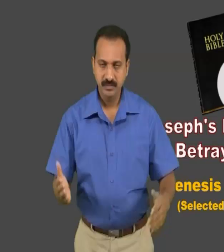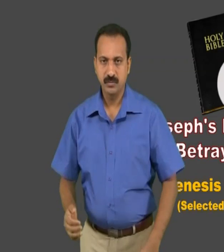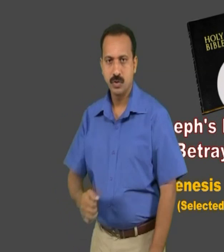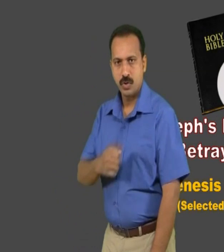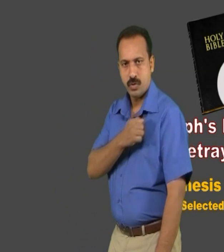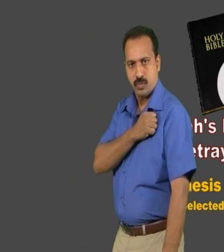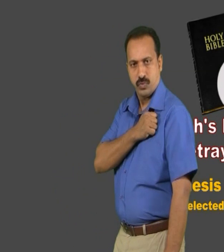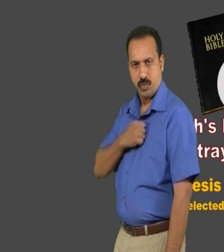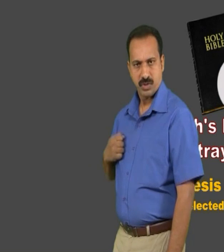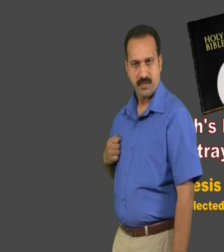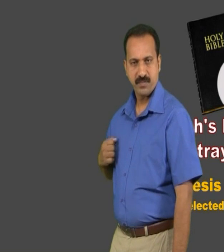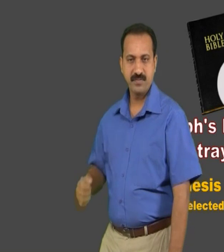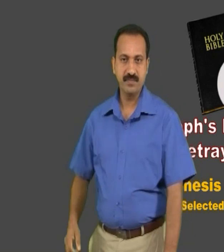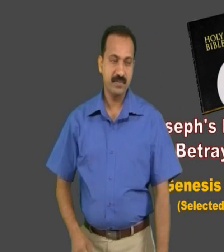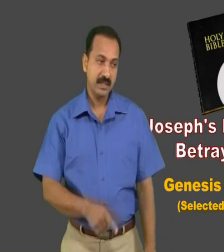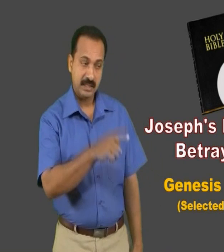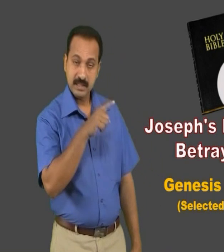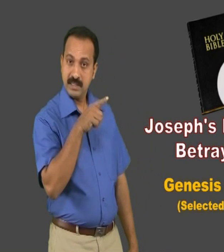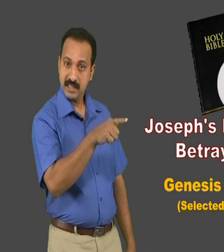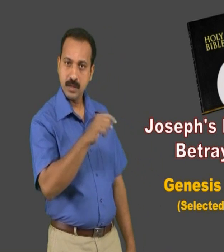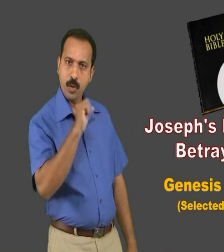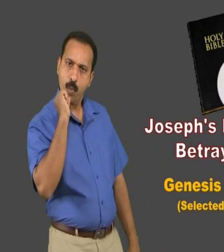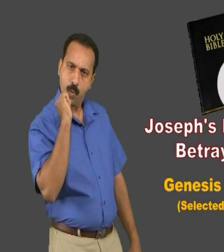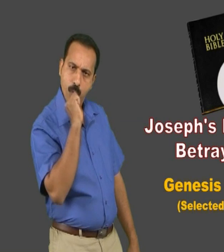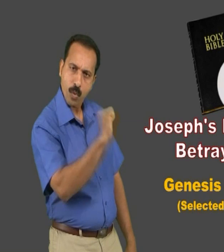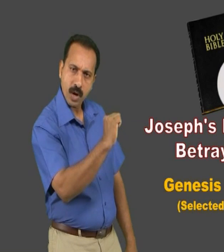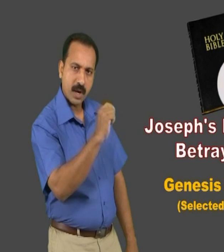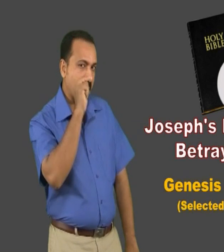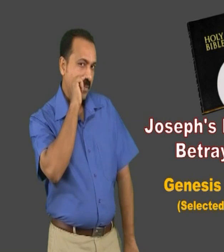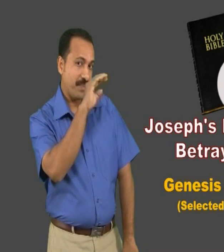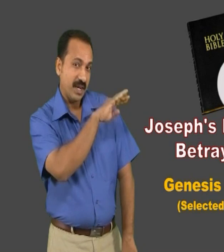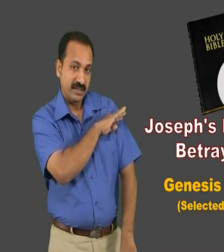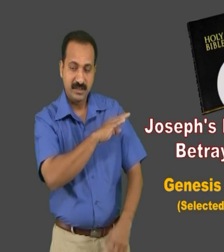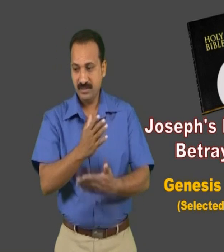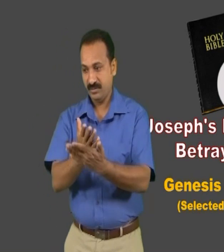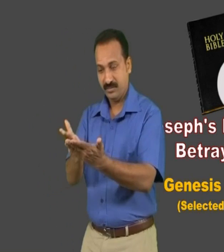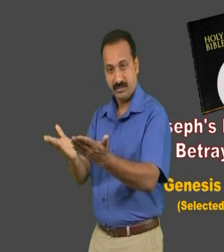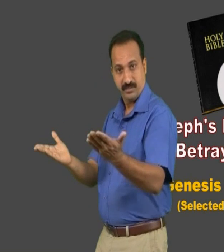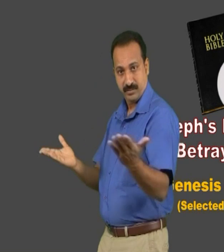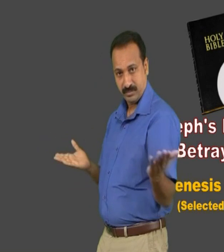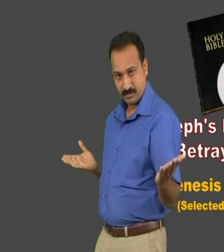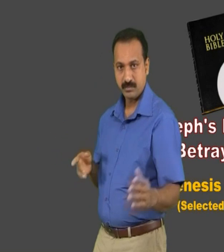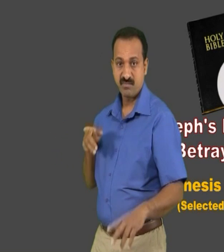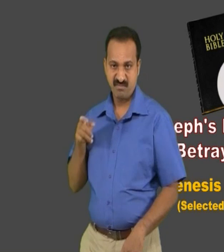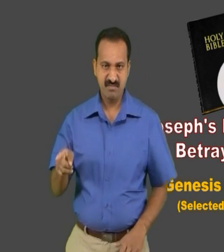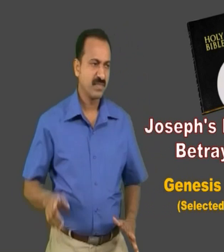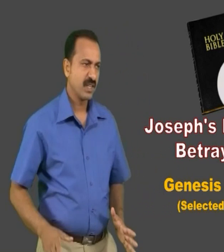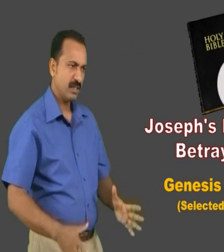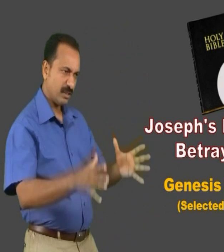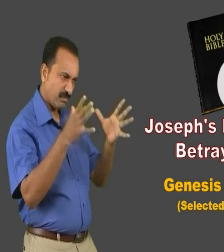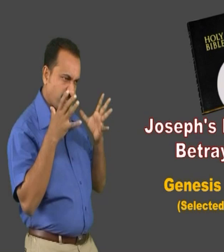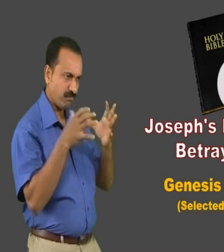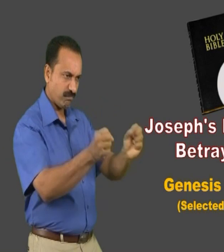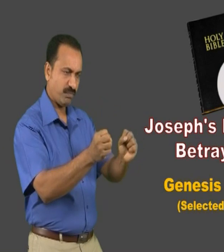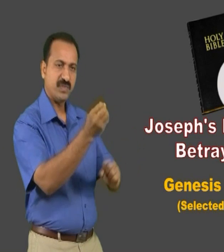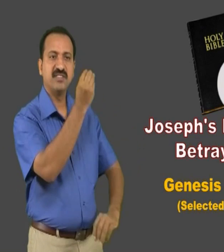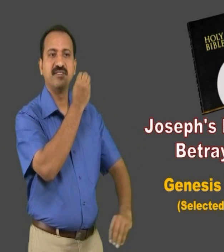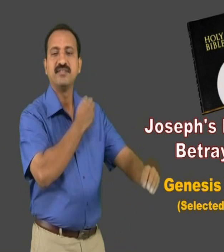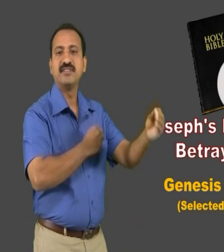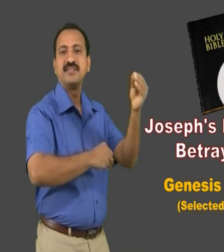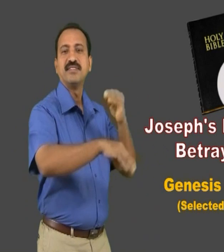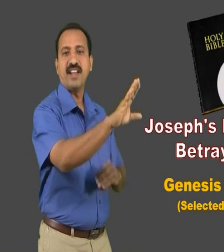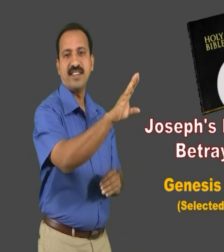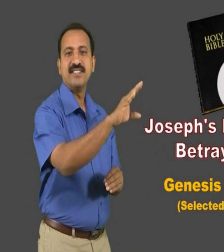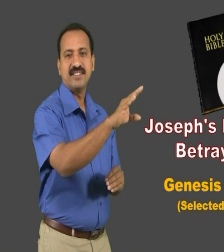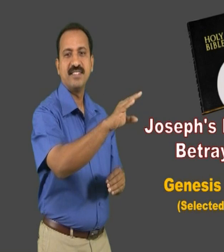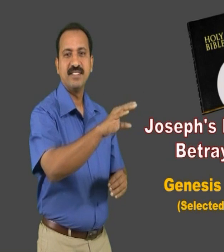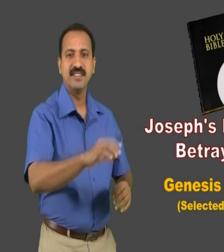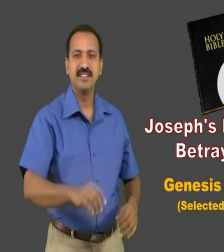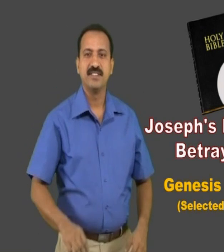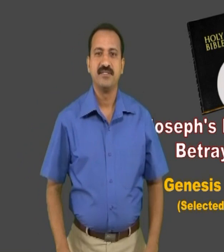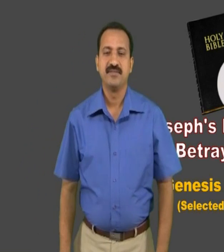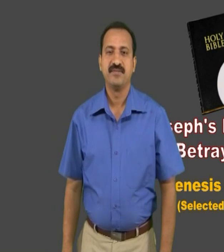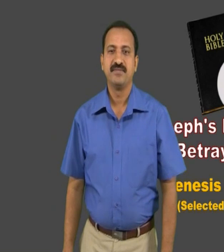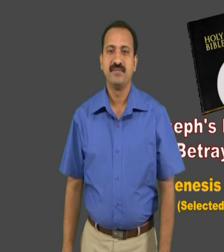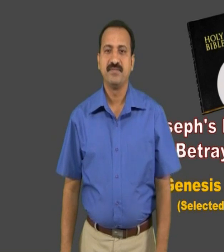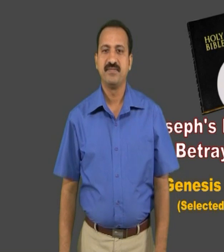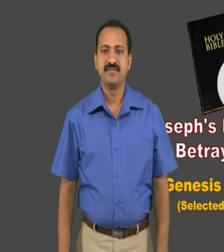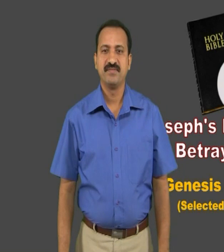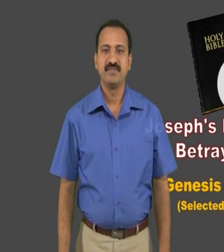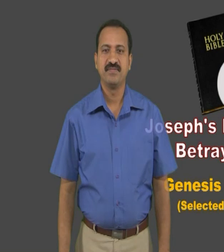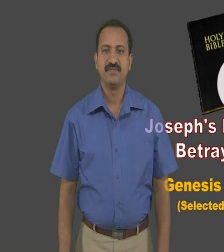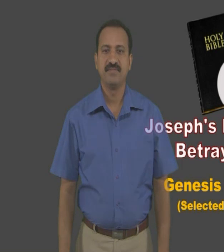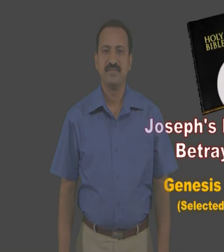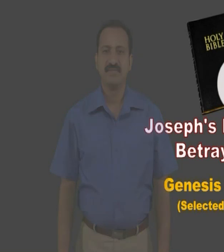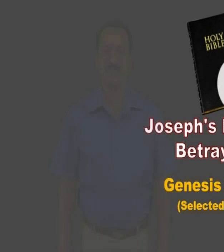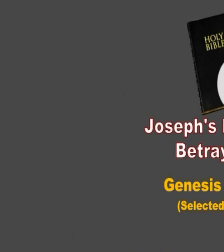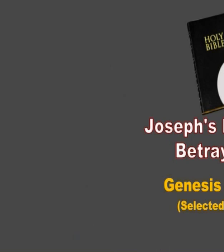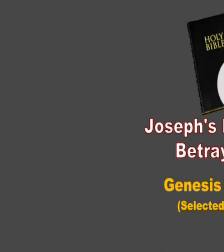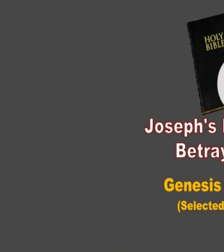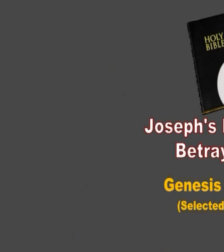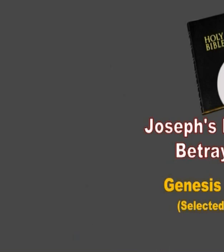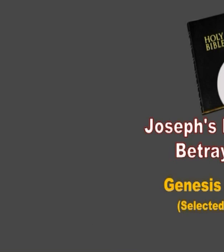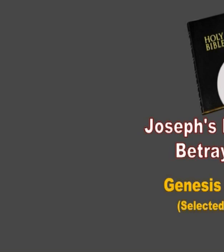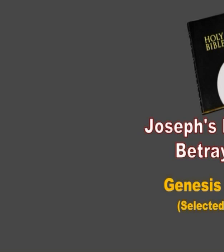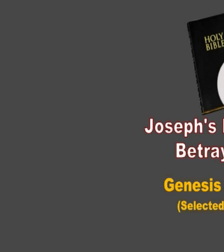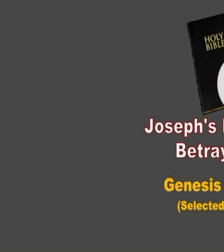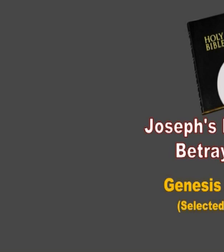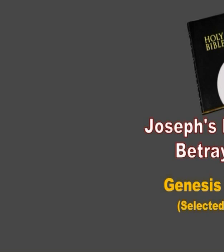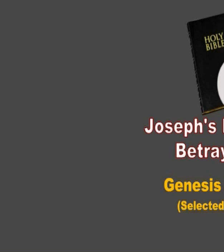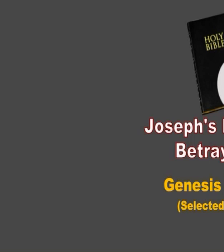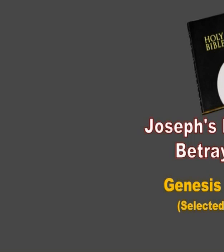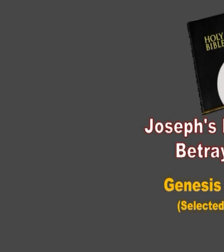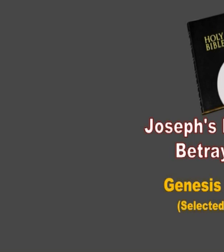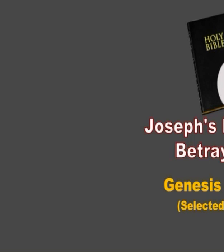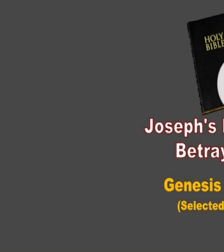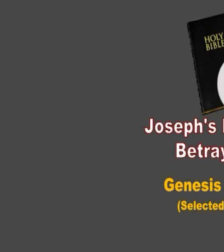Joseph's brothers betray him